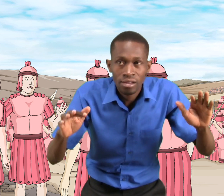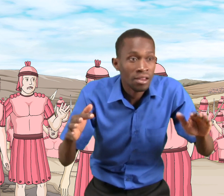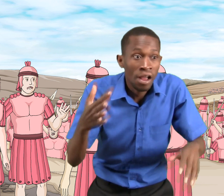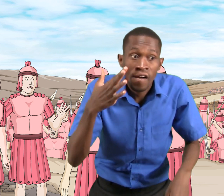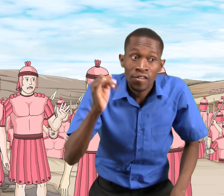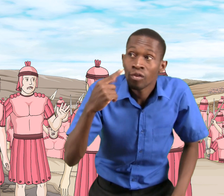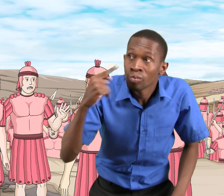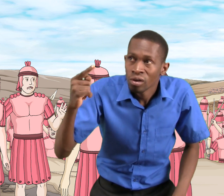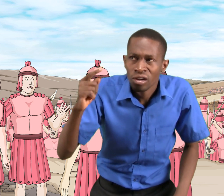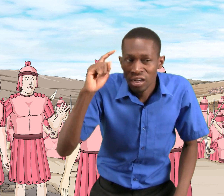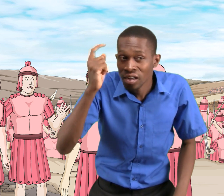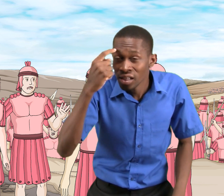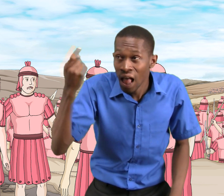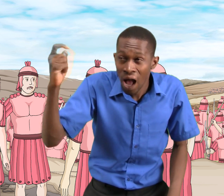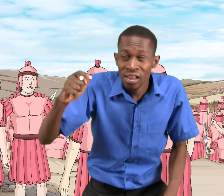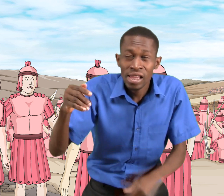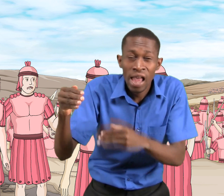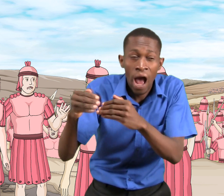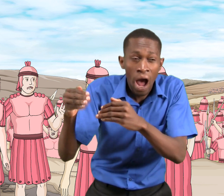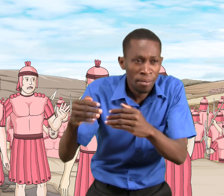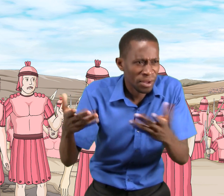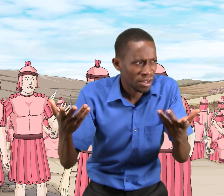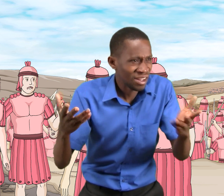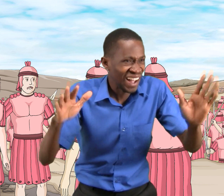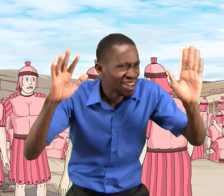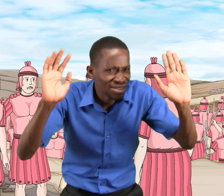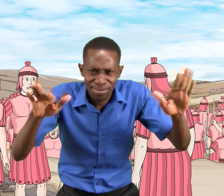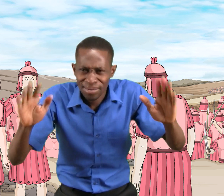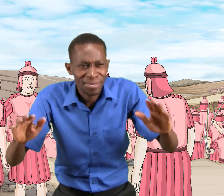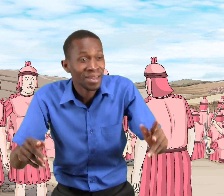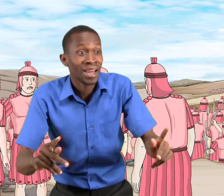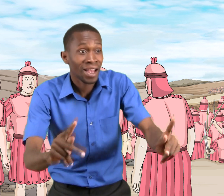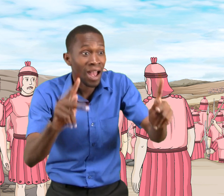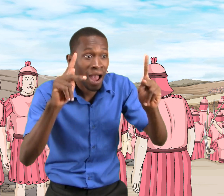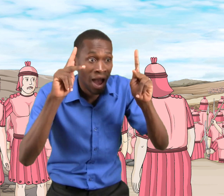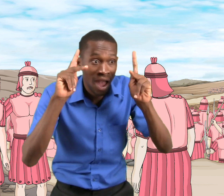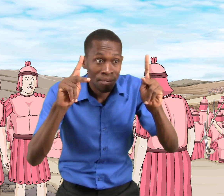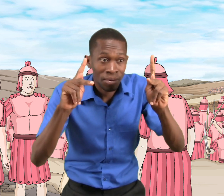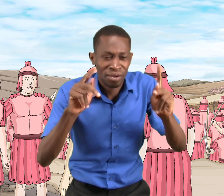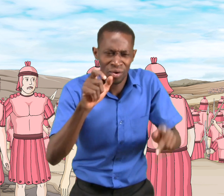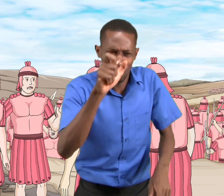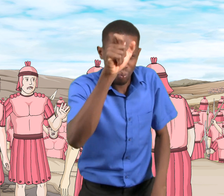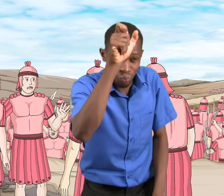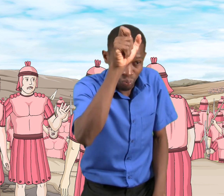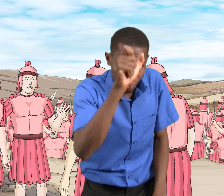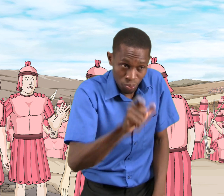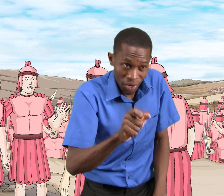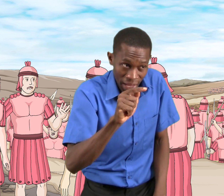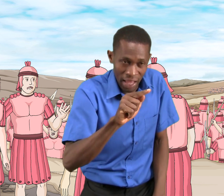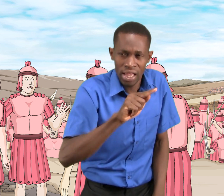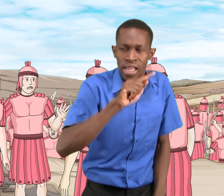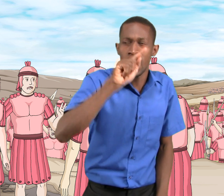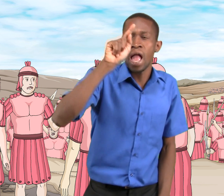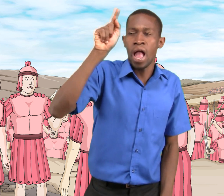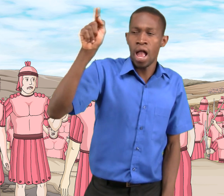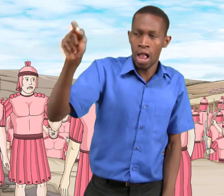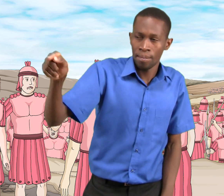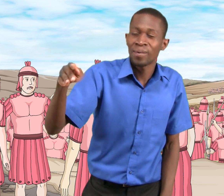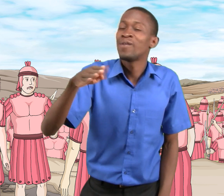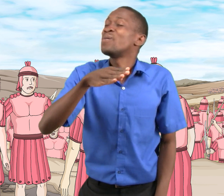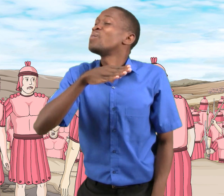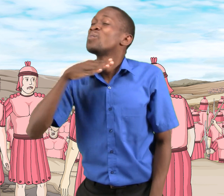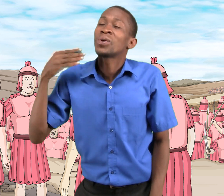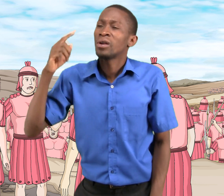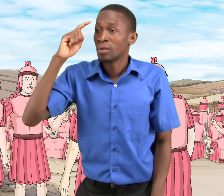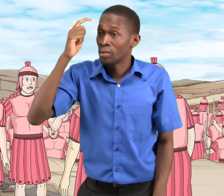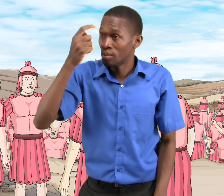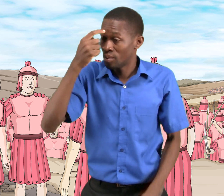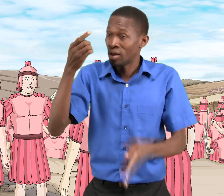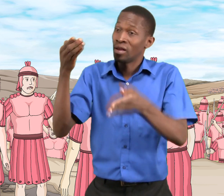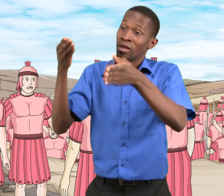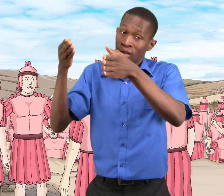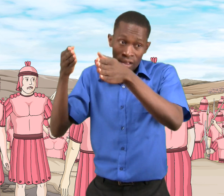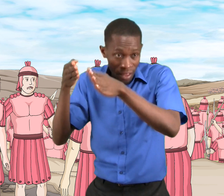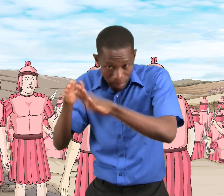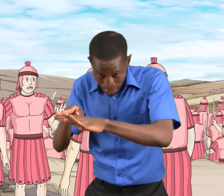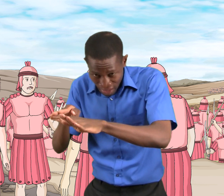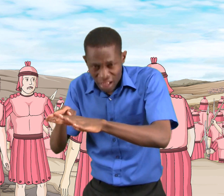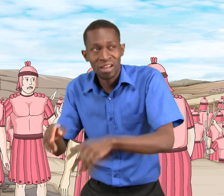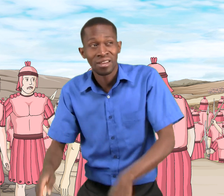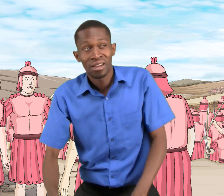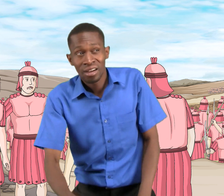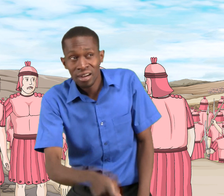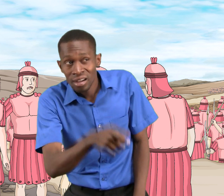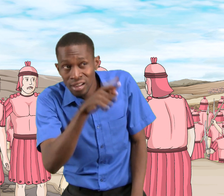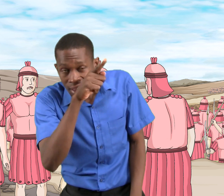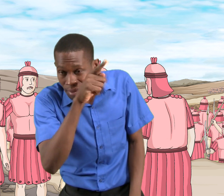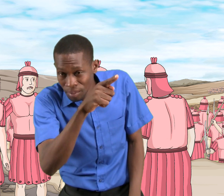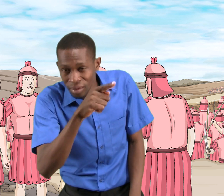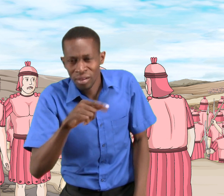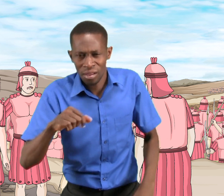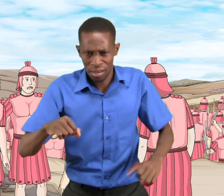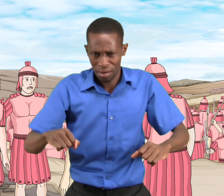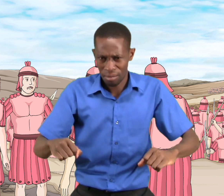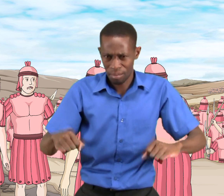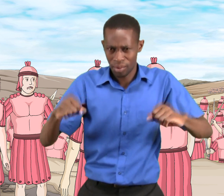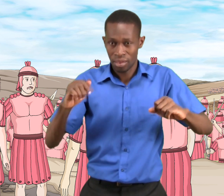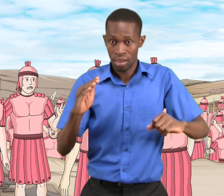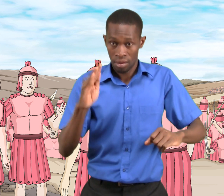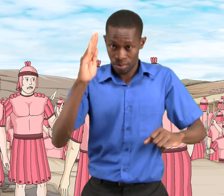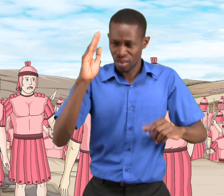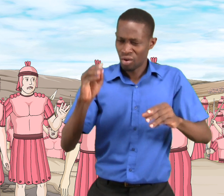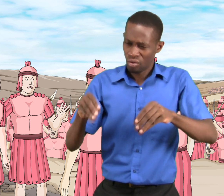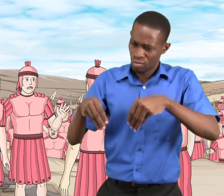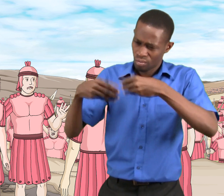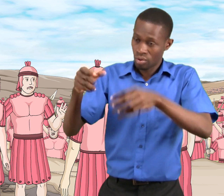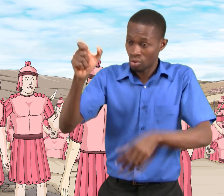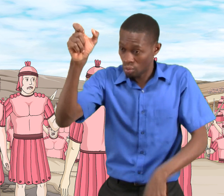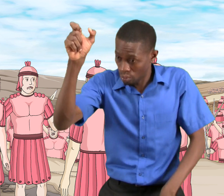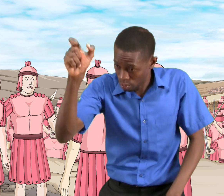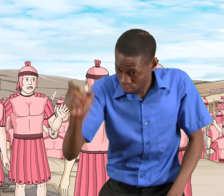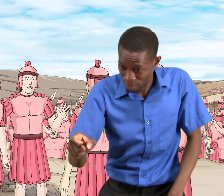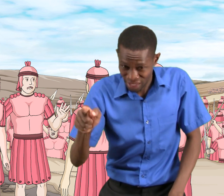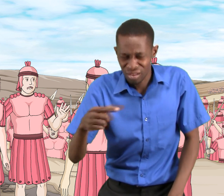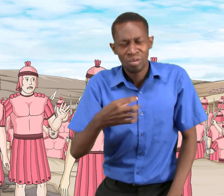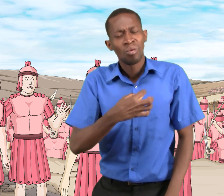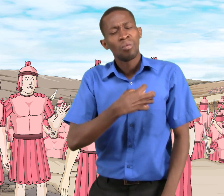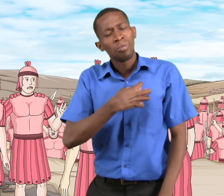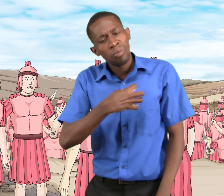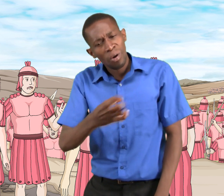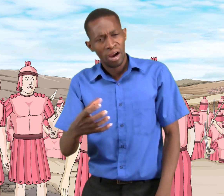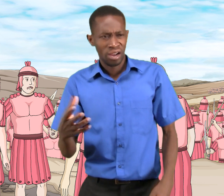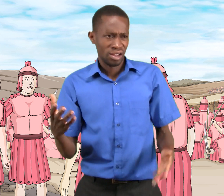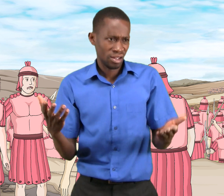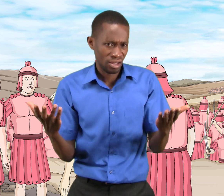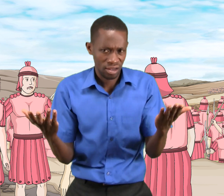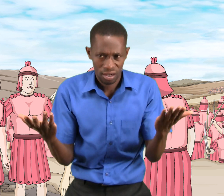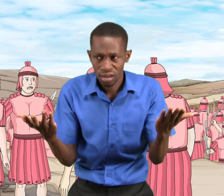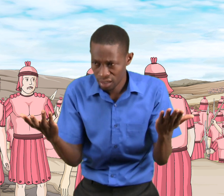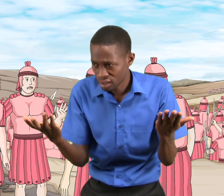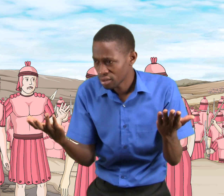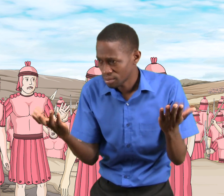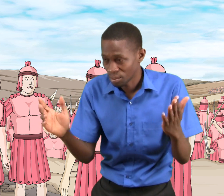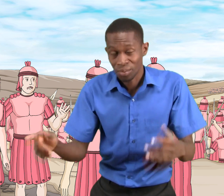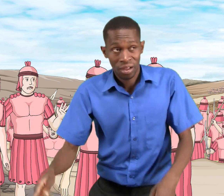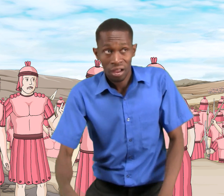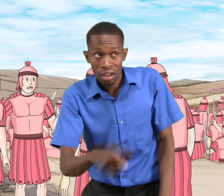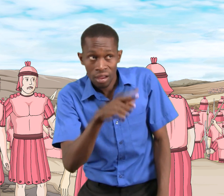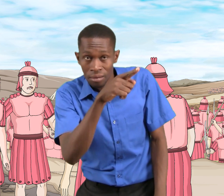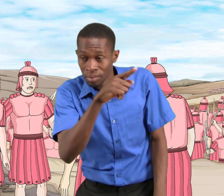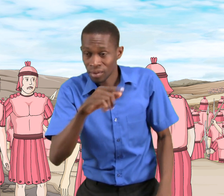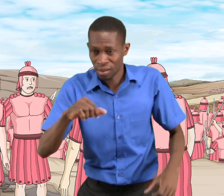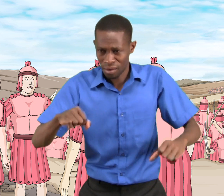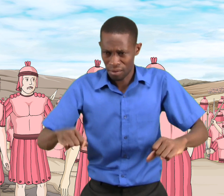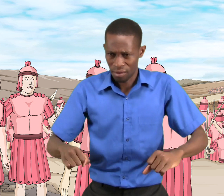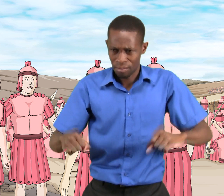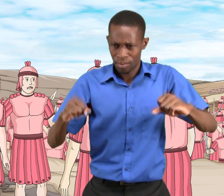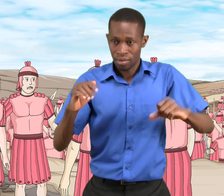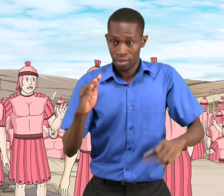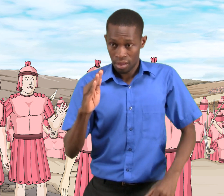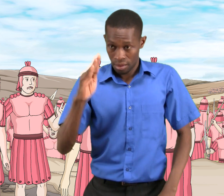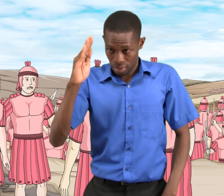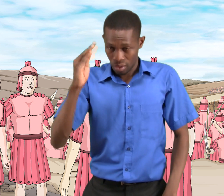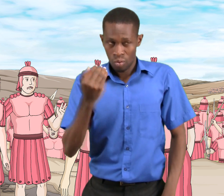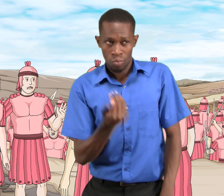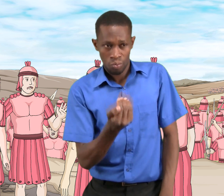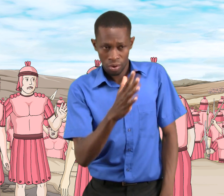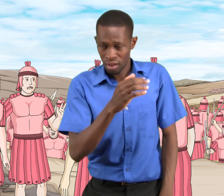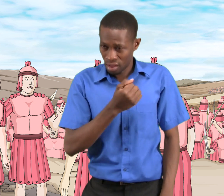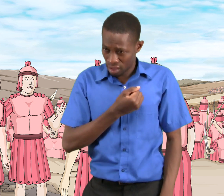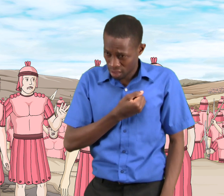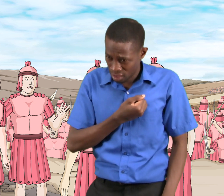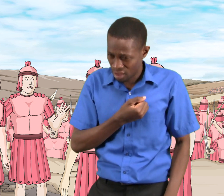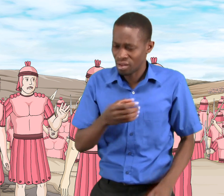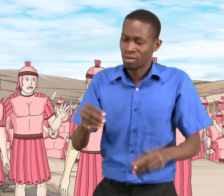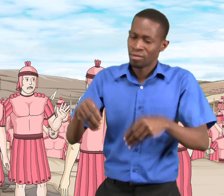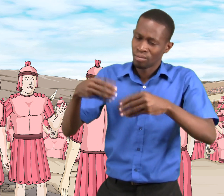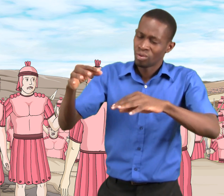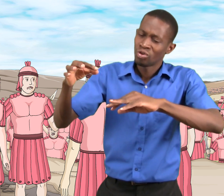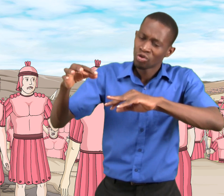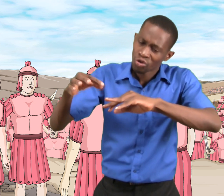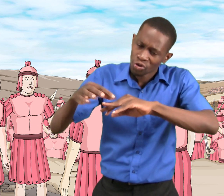Now the men of Israel had been saying, “Do you see this man who keeps coming out to defy Israel?